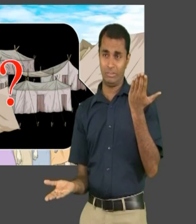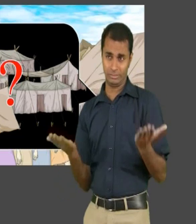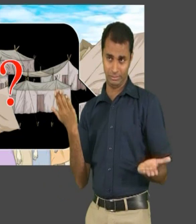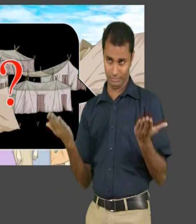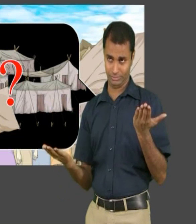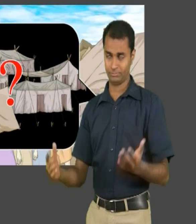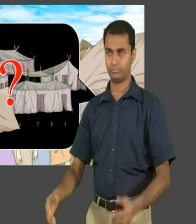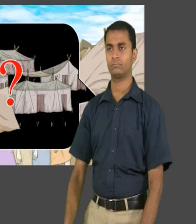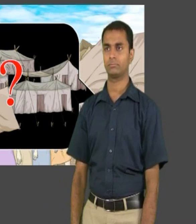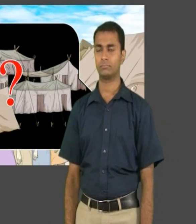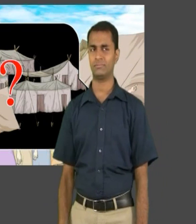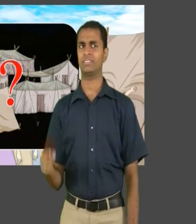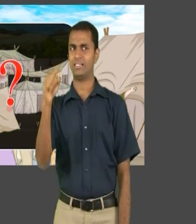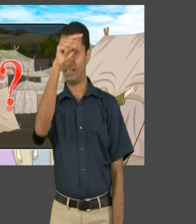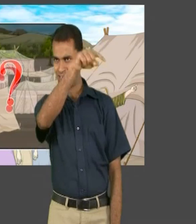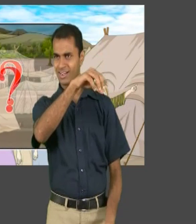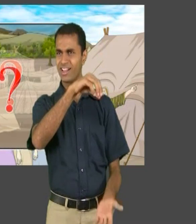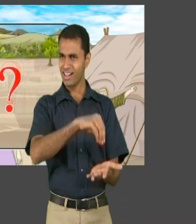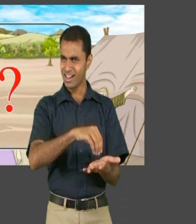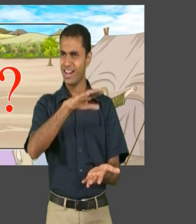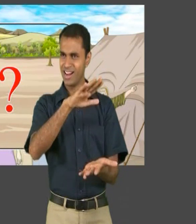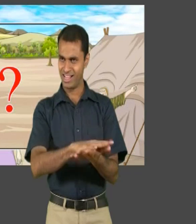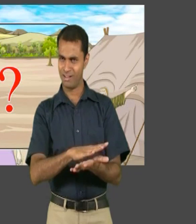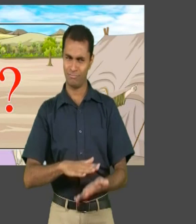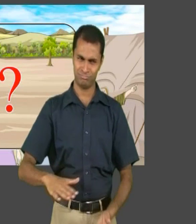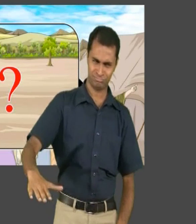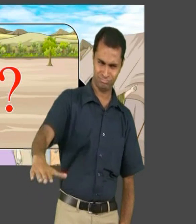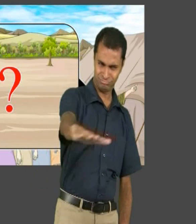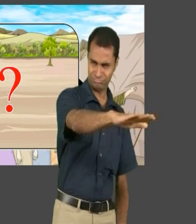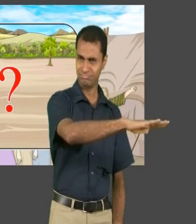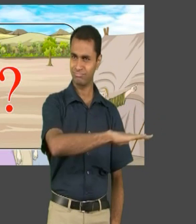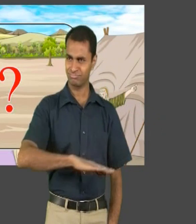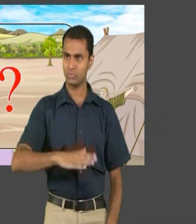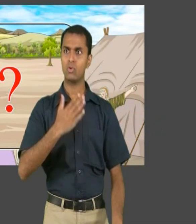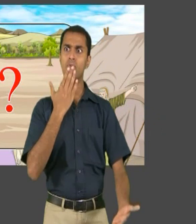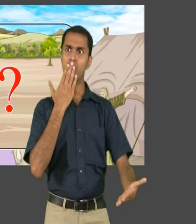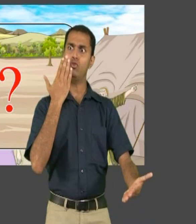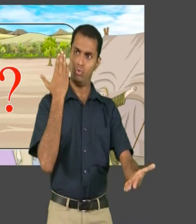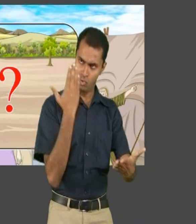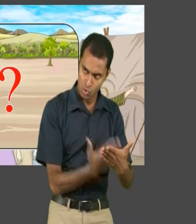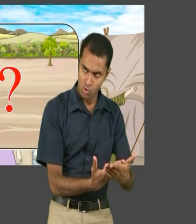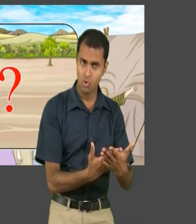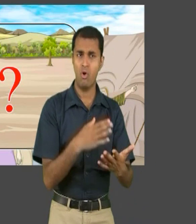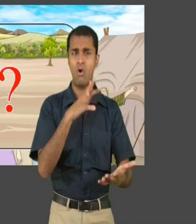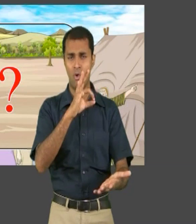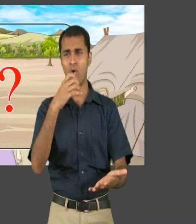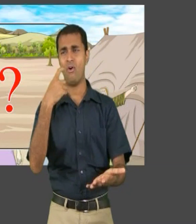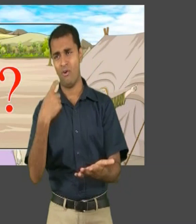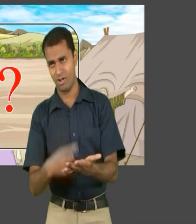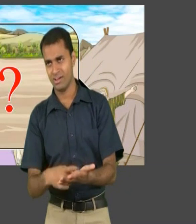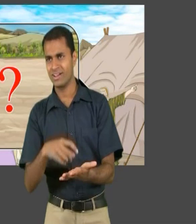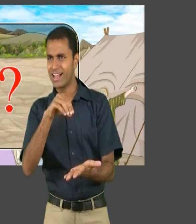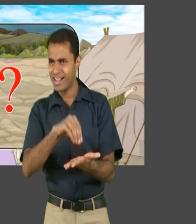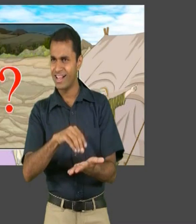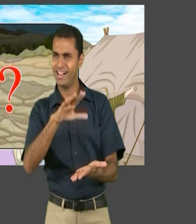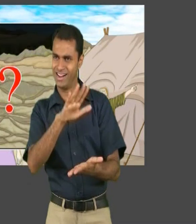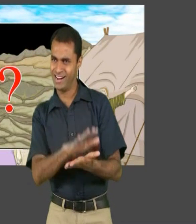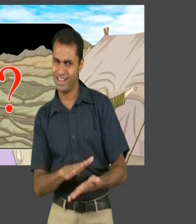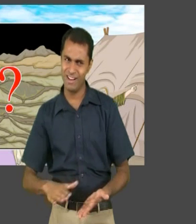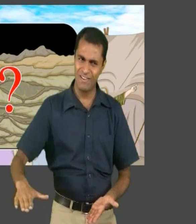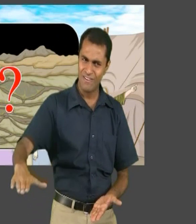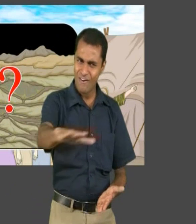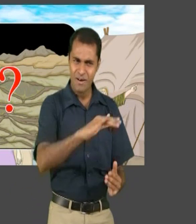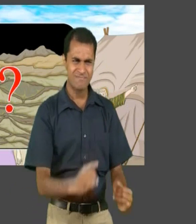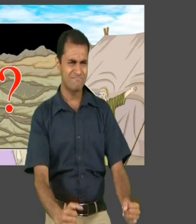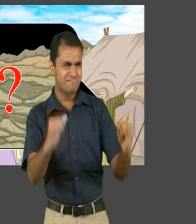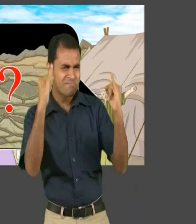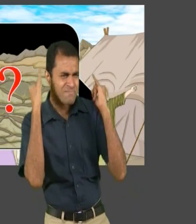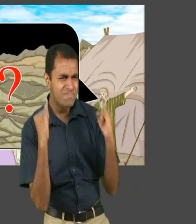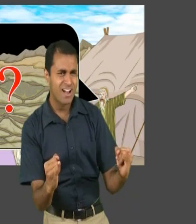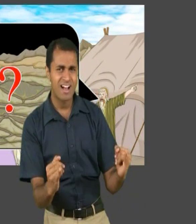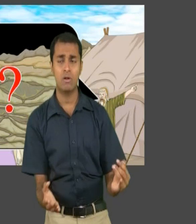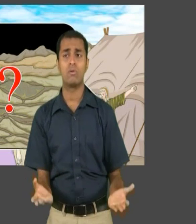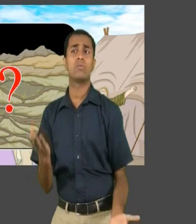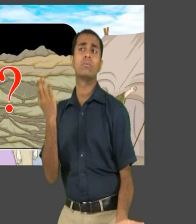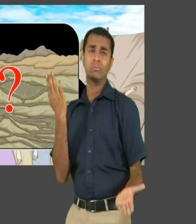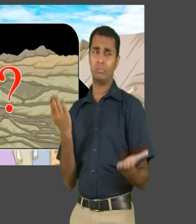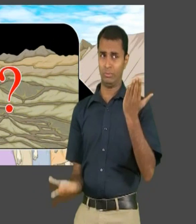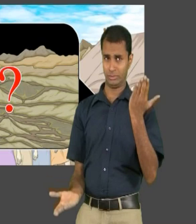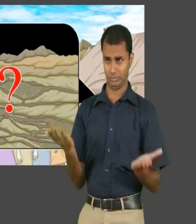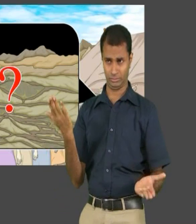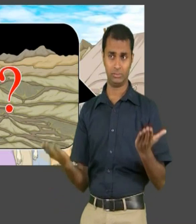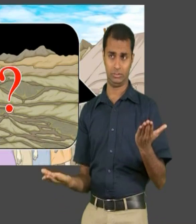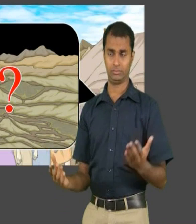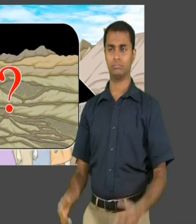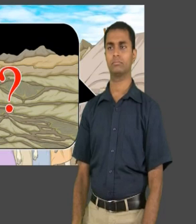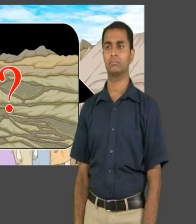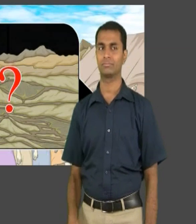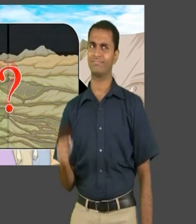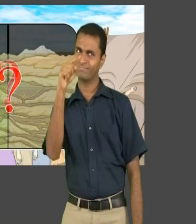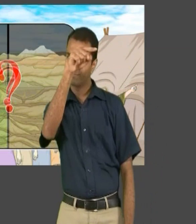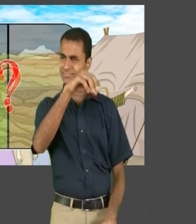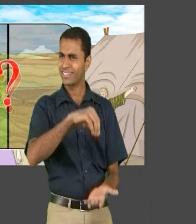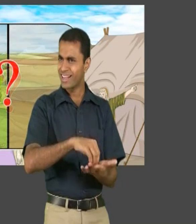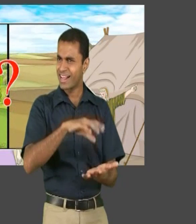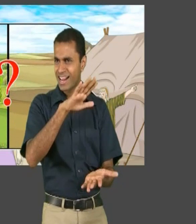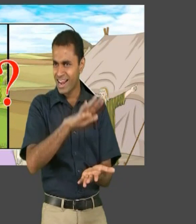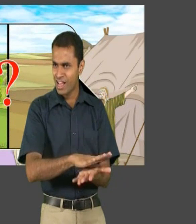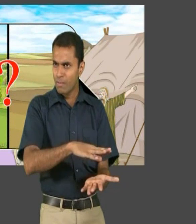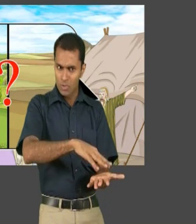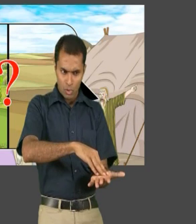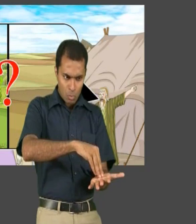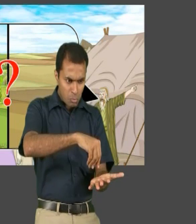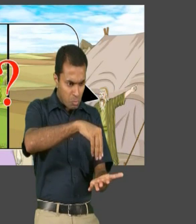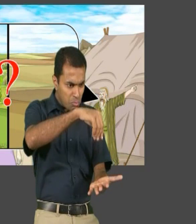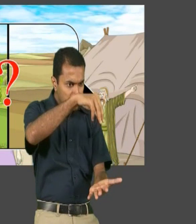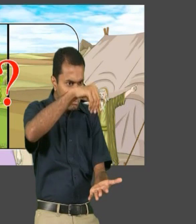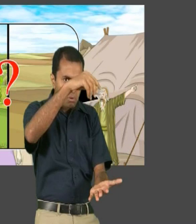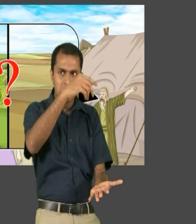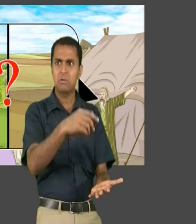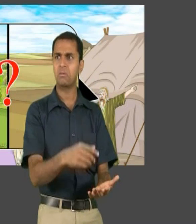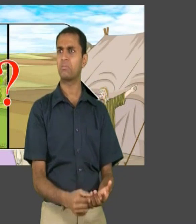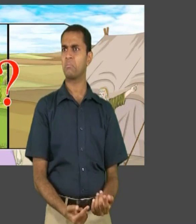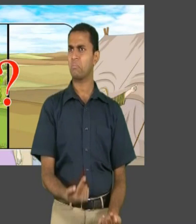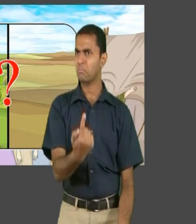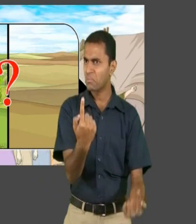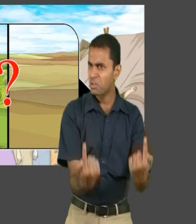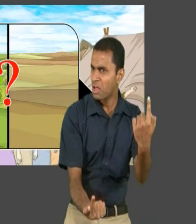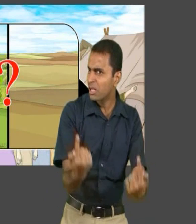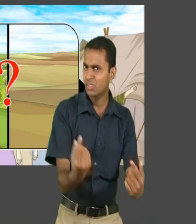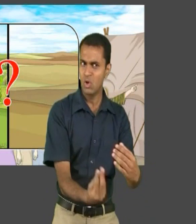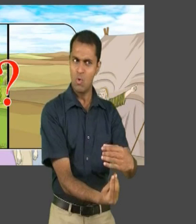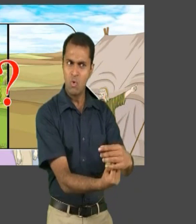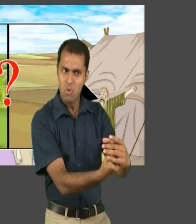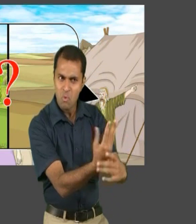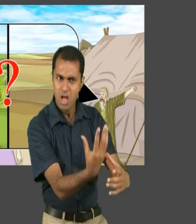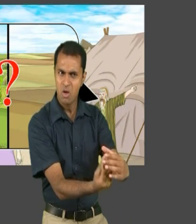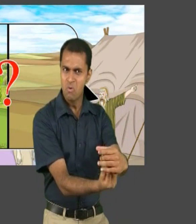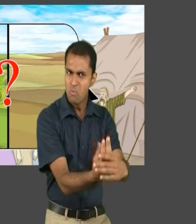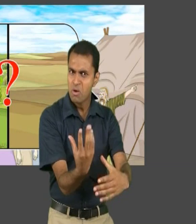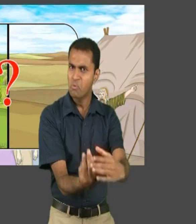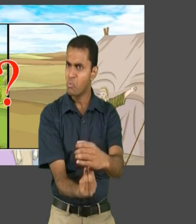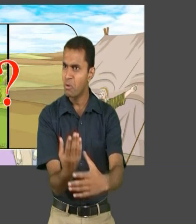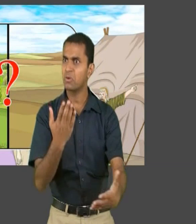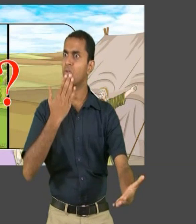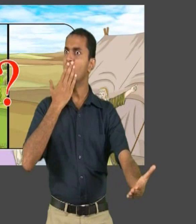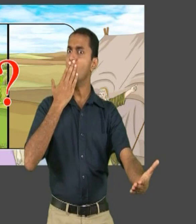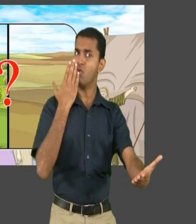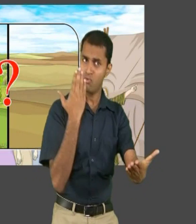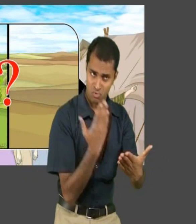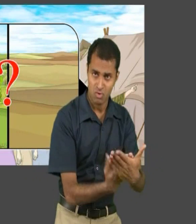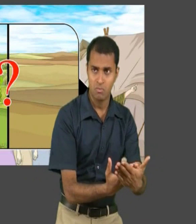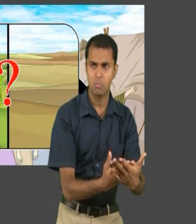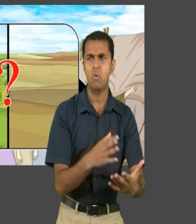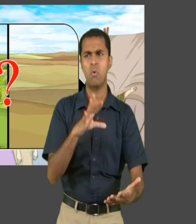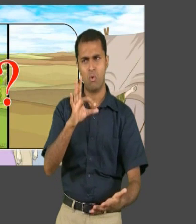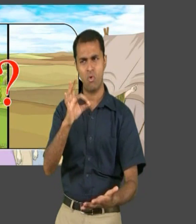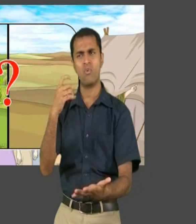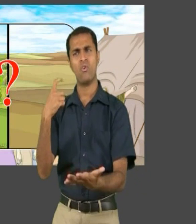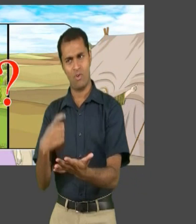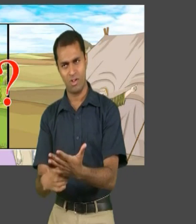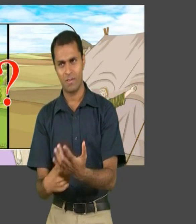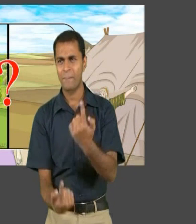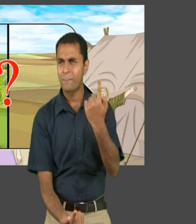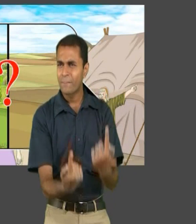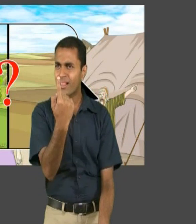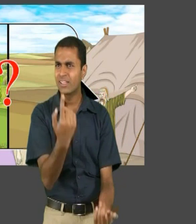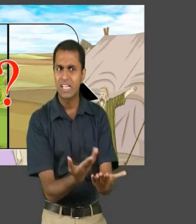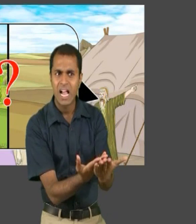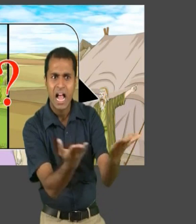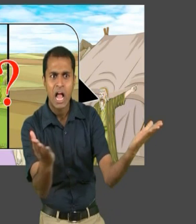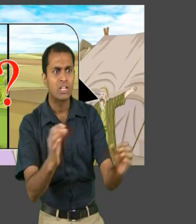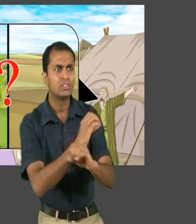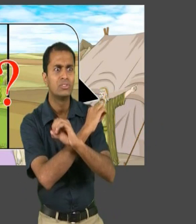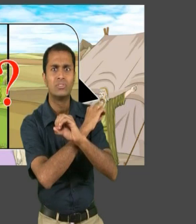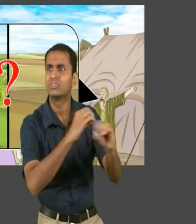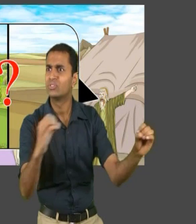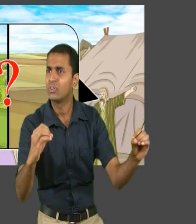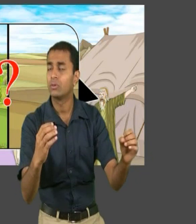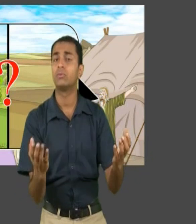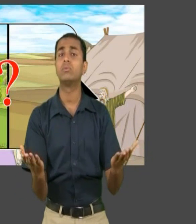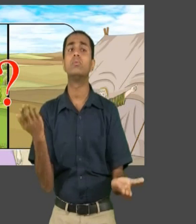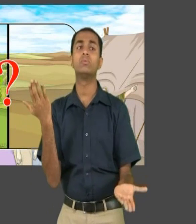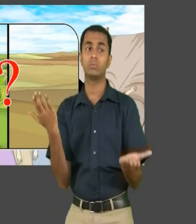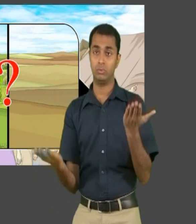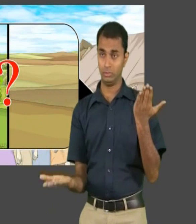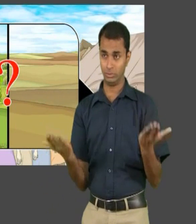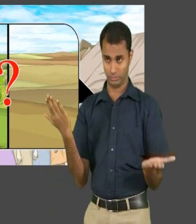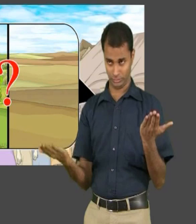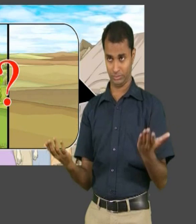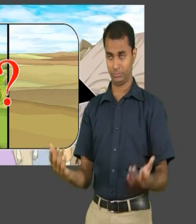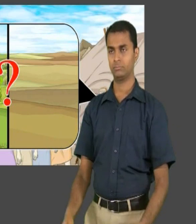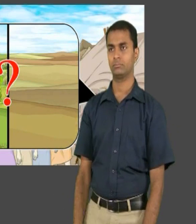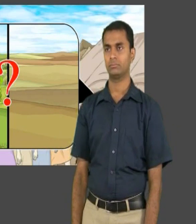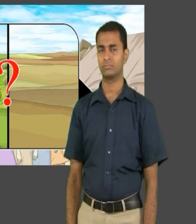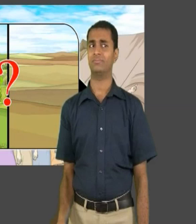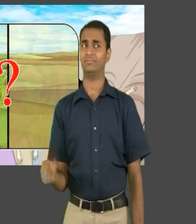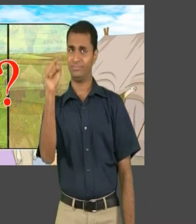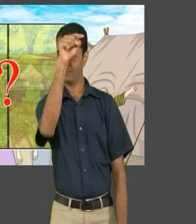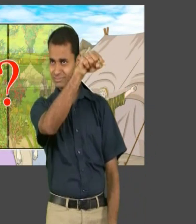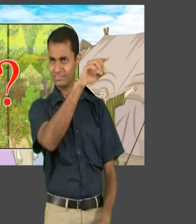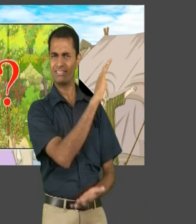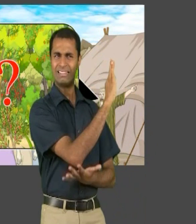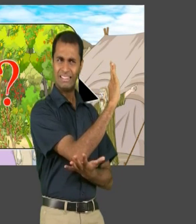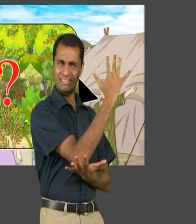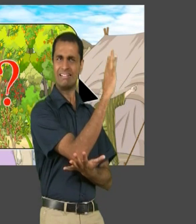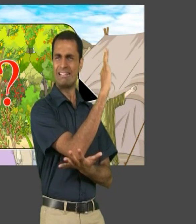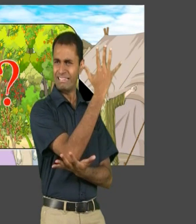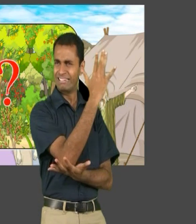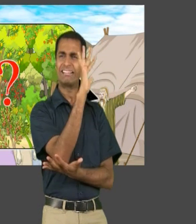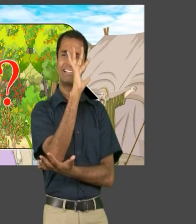Is the soil fertile or unproductive?